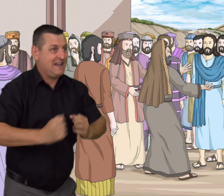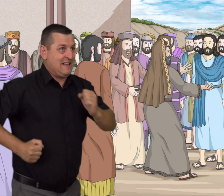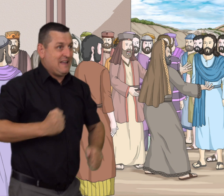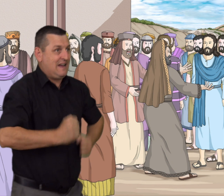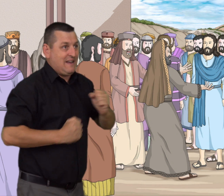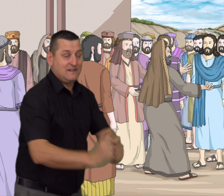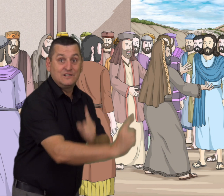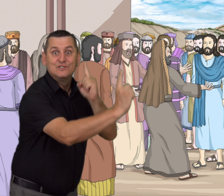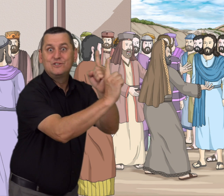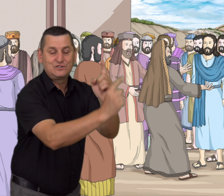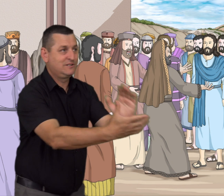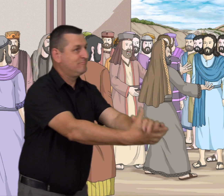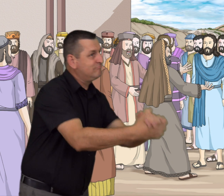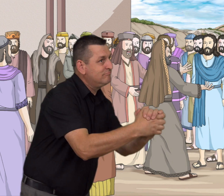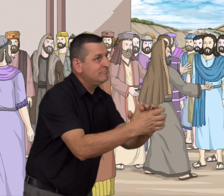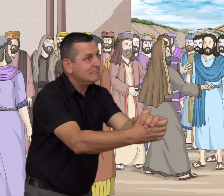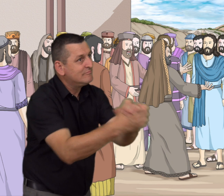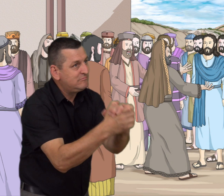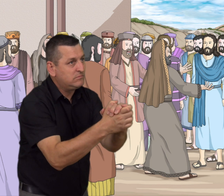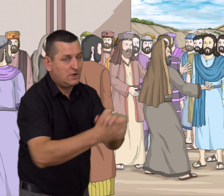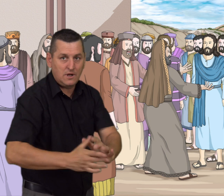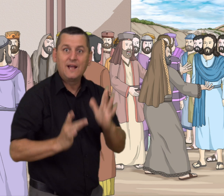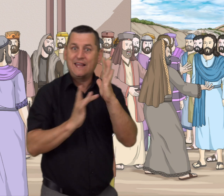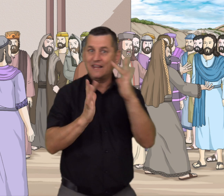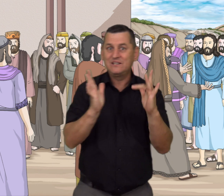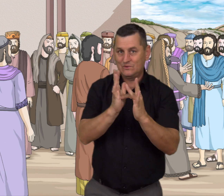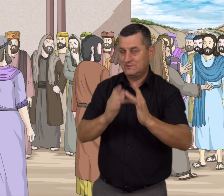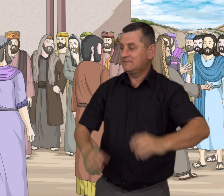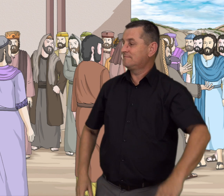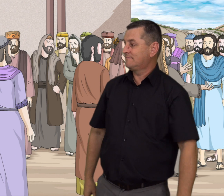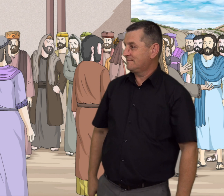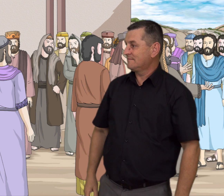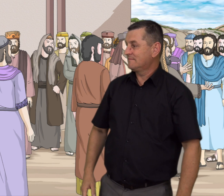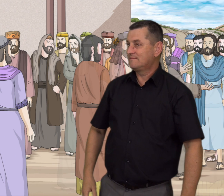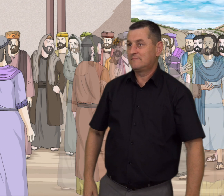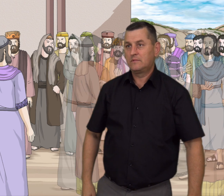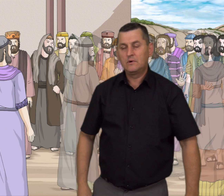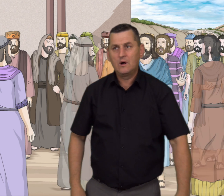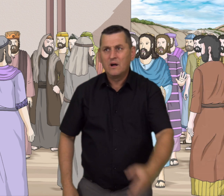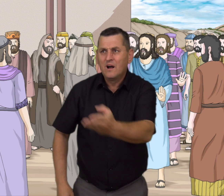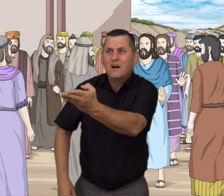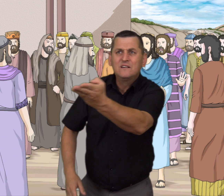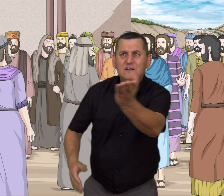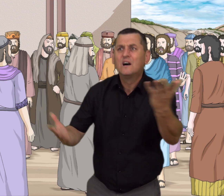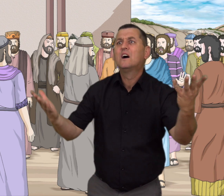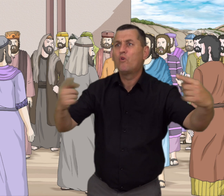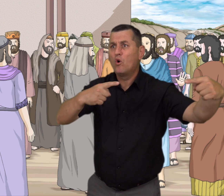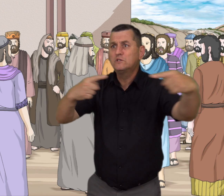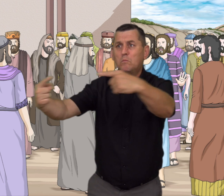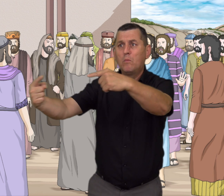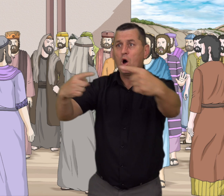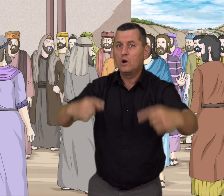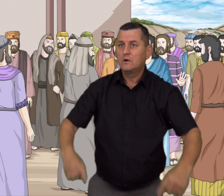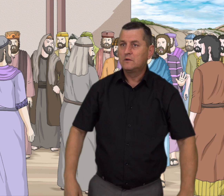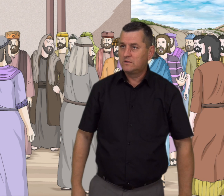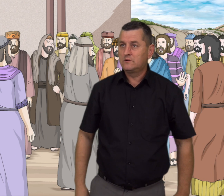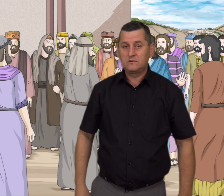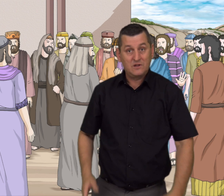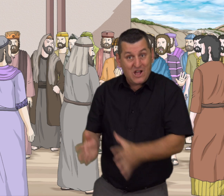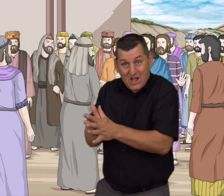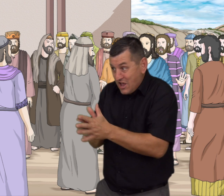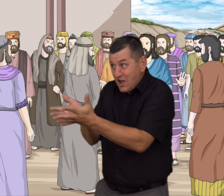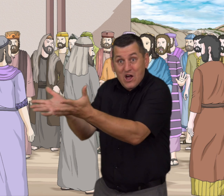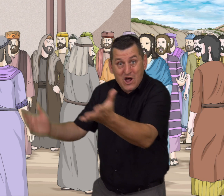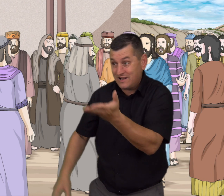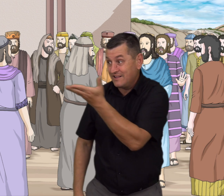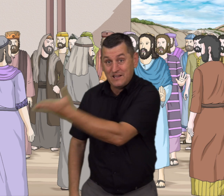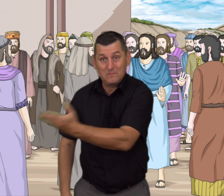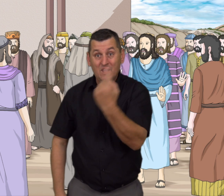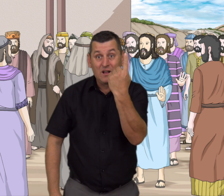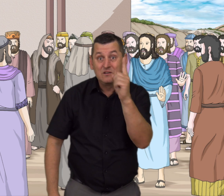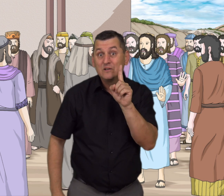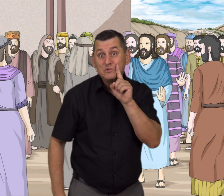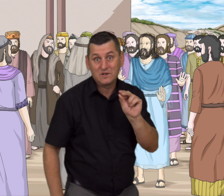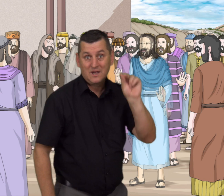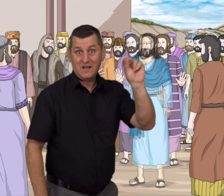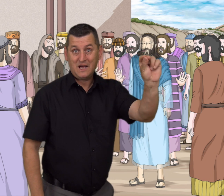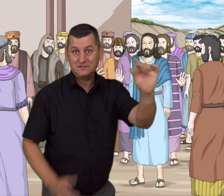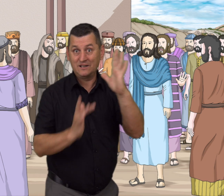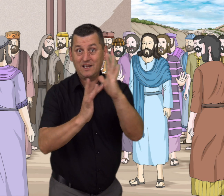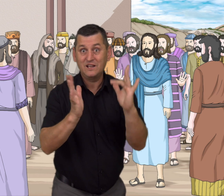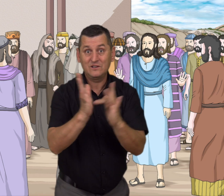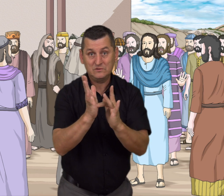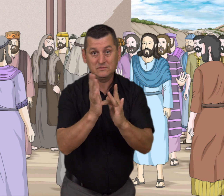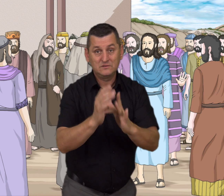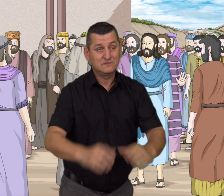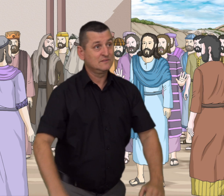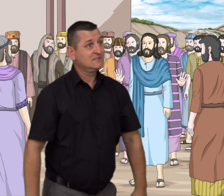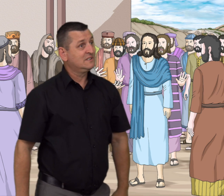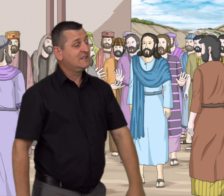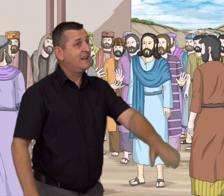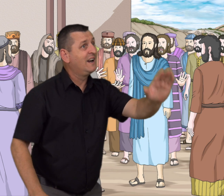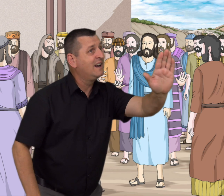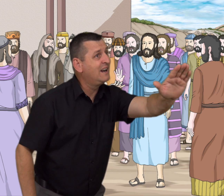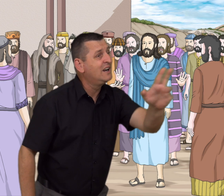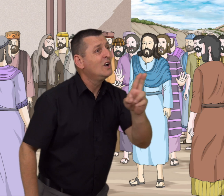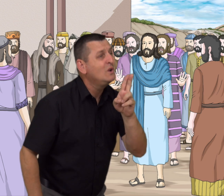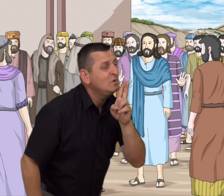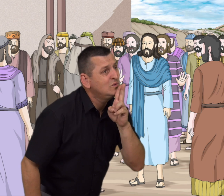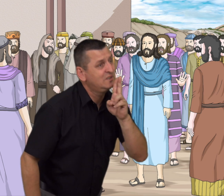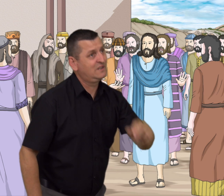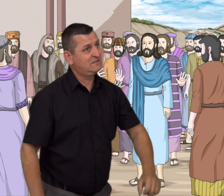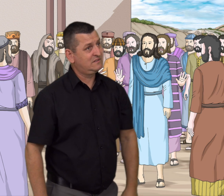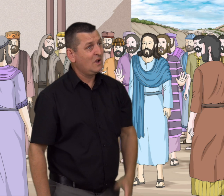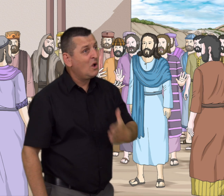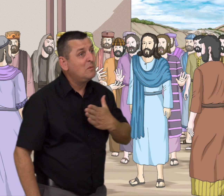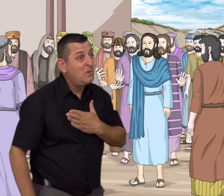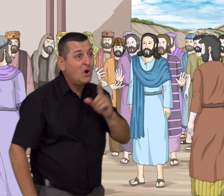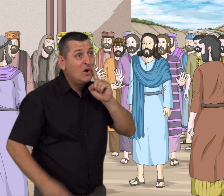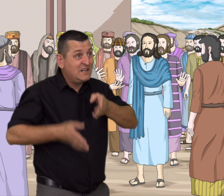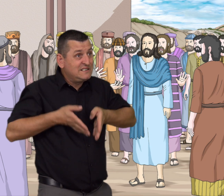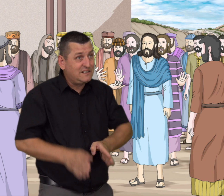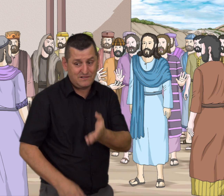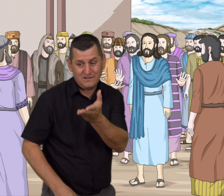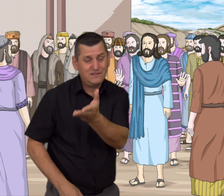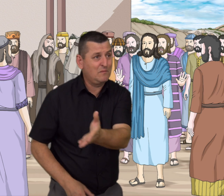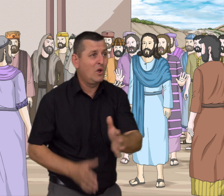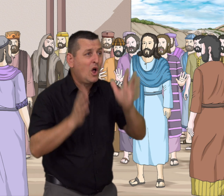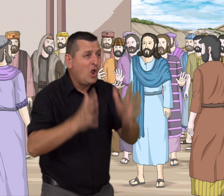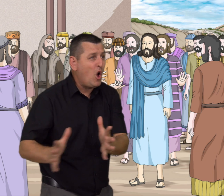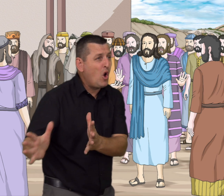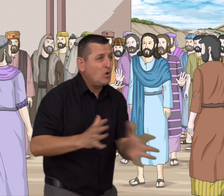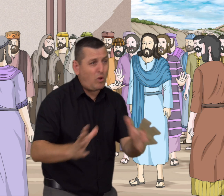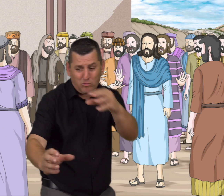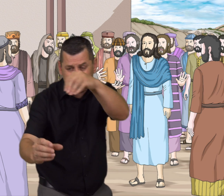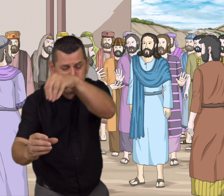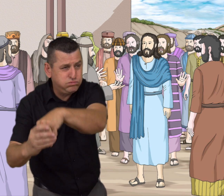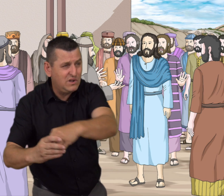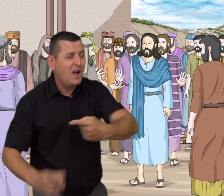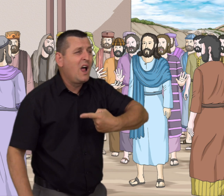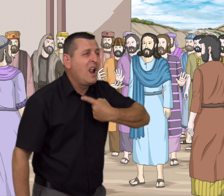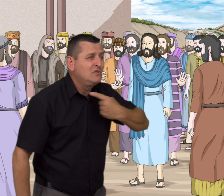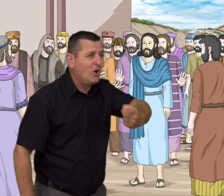As soon as all the people saw Jesus, they were filled with awe and ran to greet Him. “What are you disputing with them?” He asked.